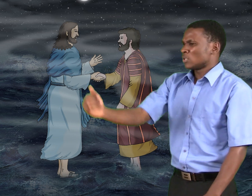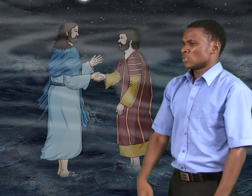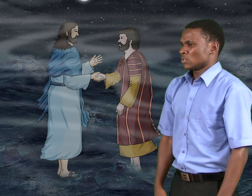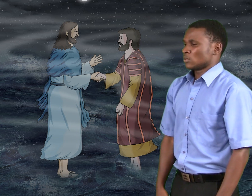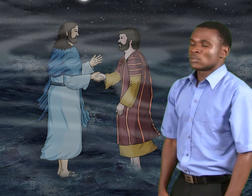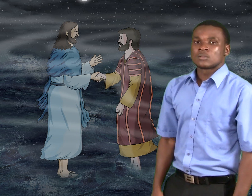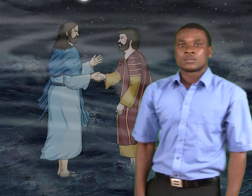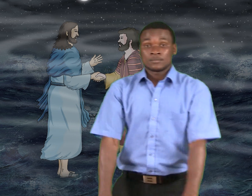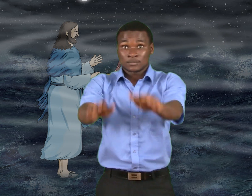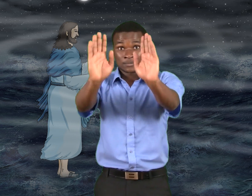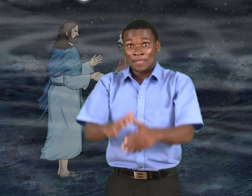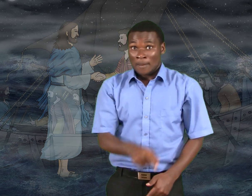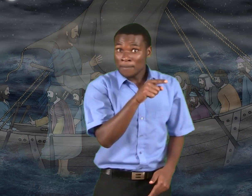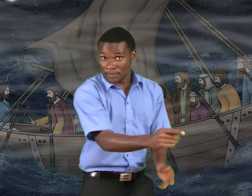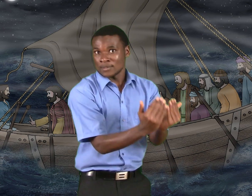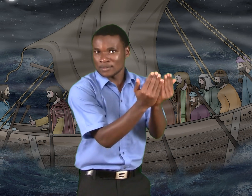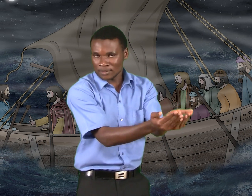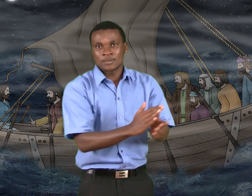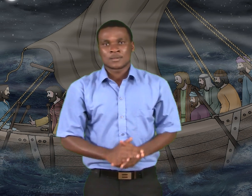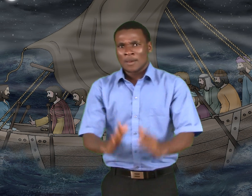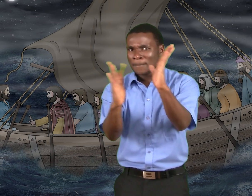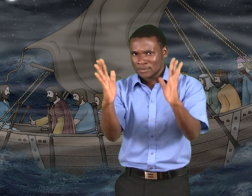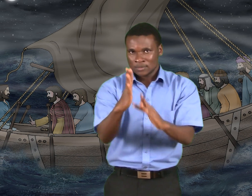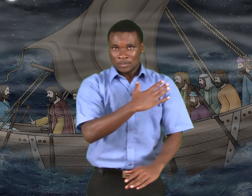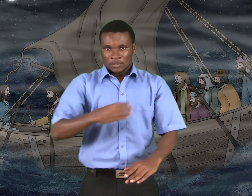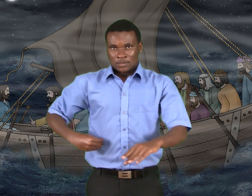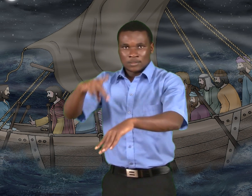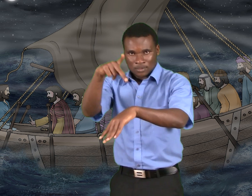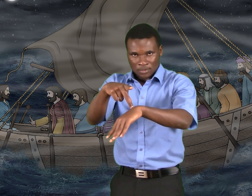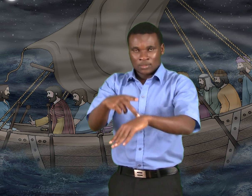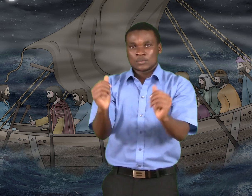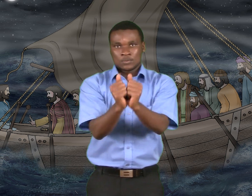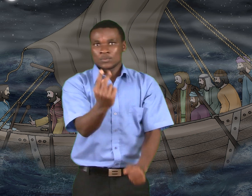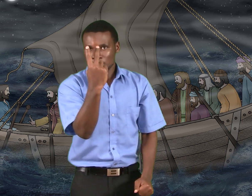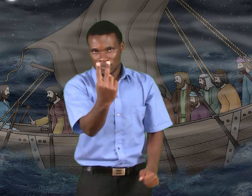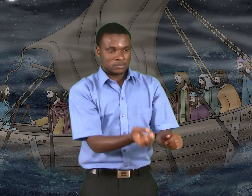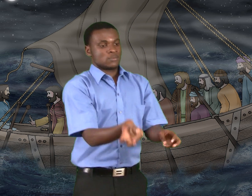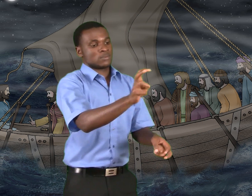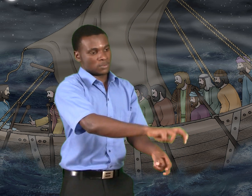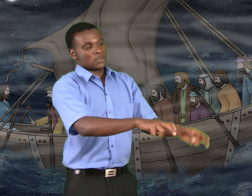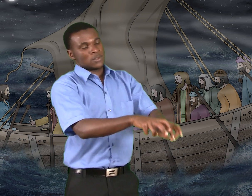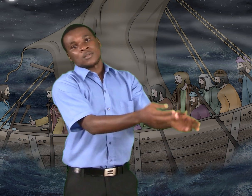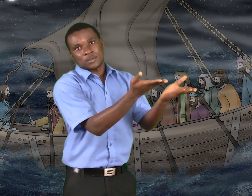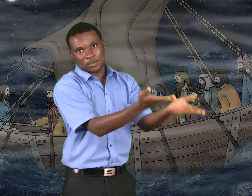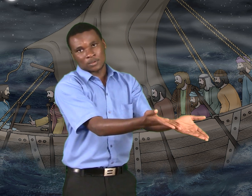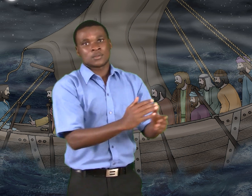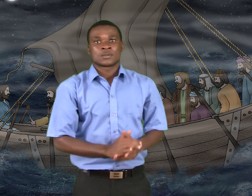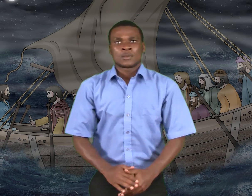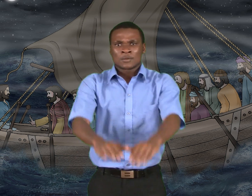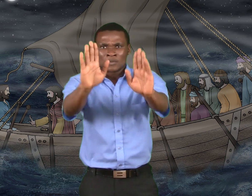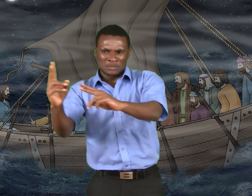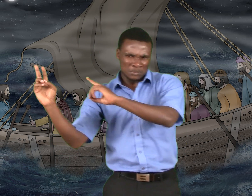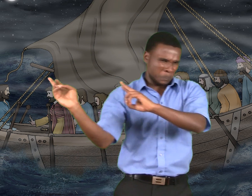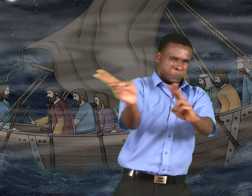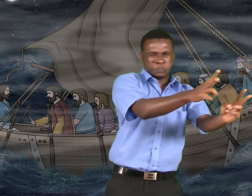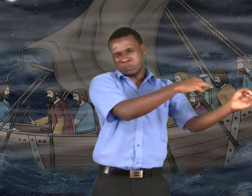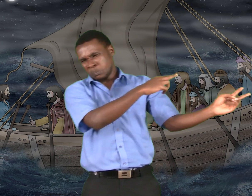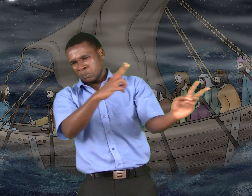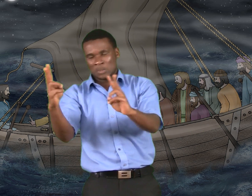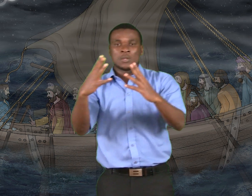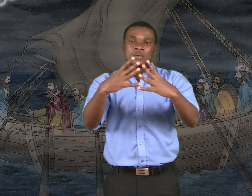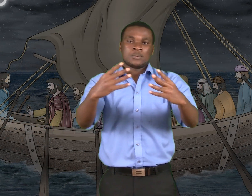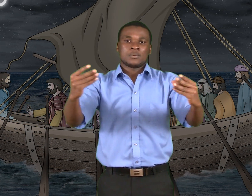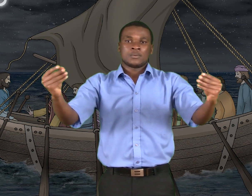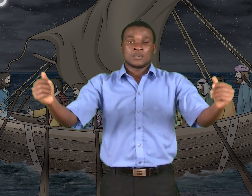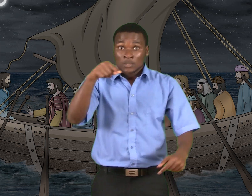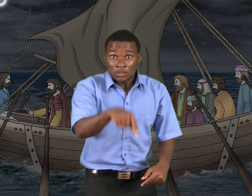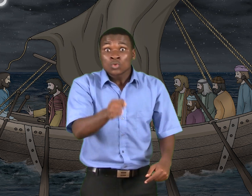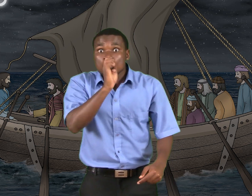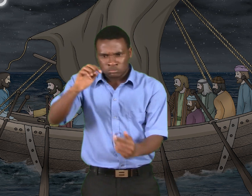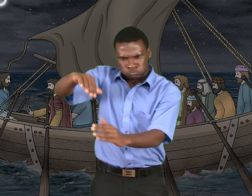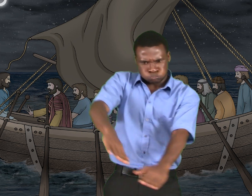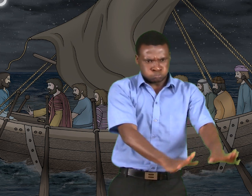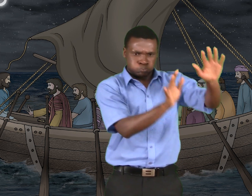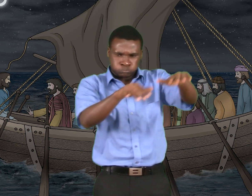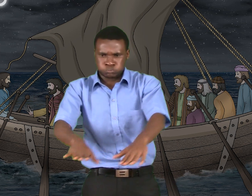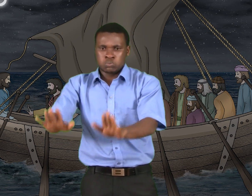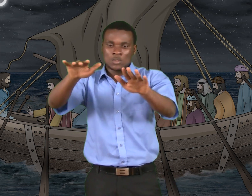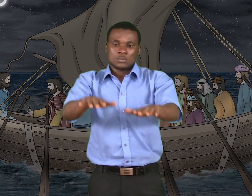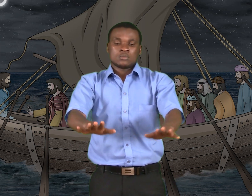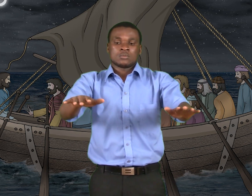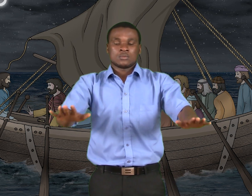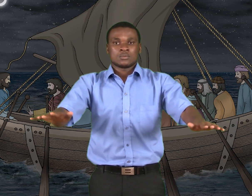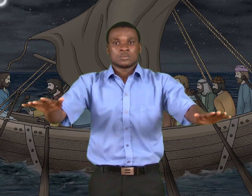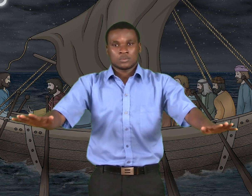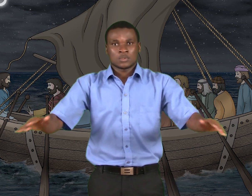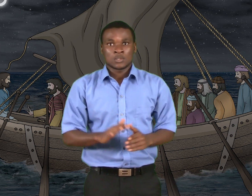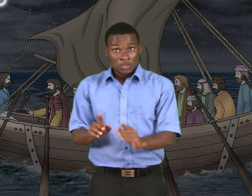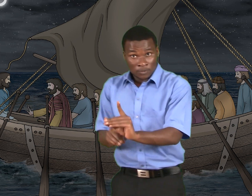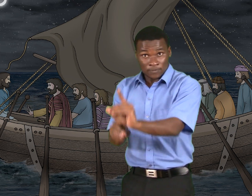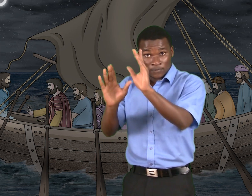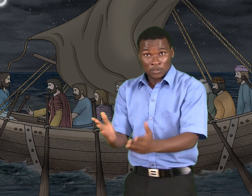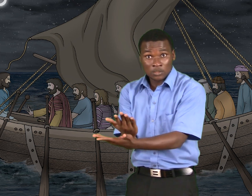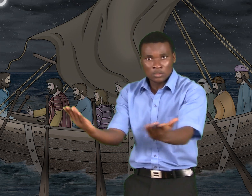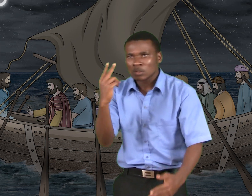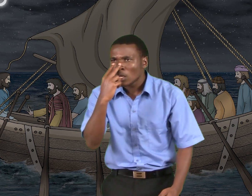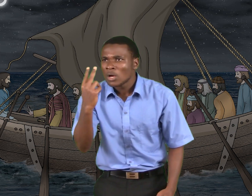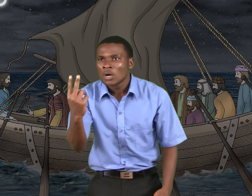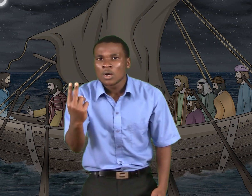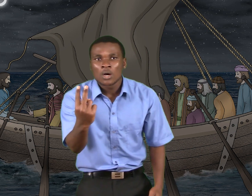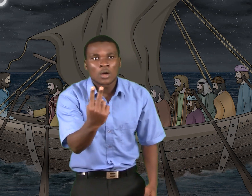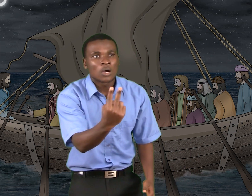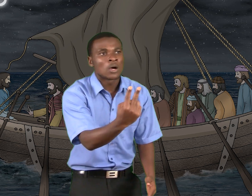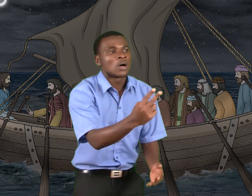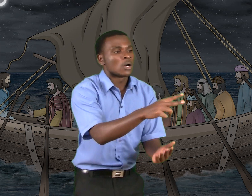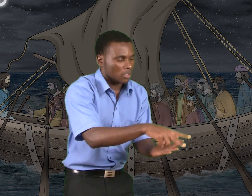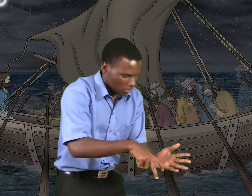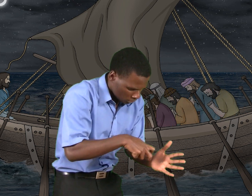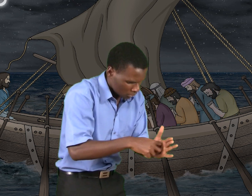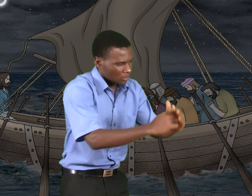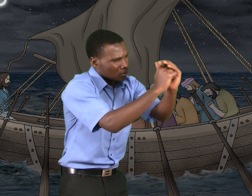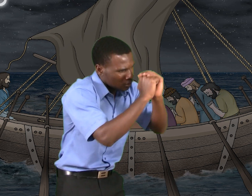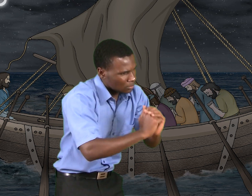And when they had climbed back into the boat, the wind died down.